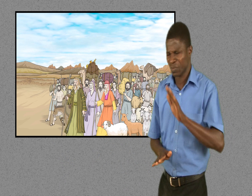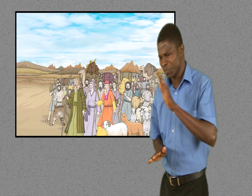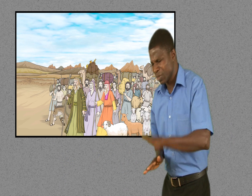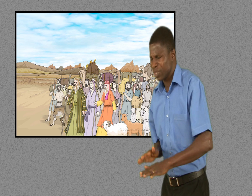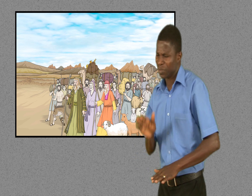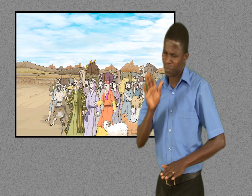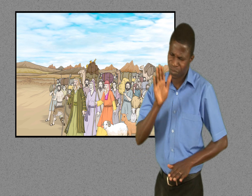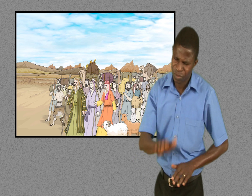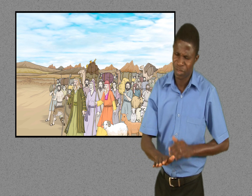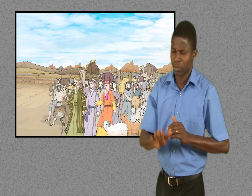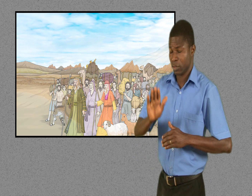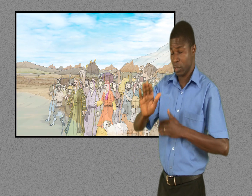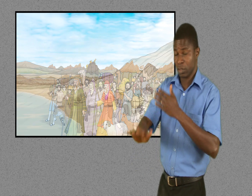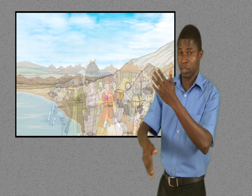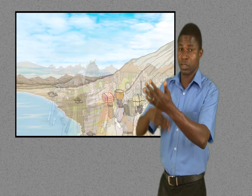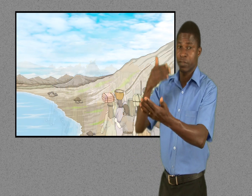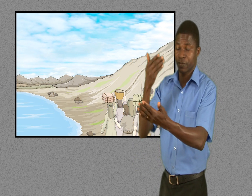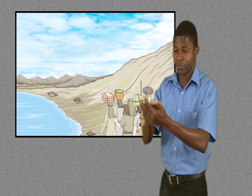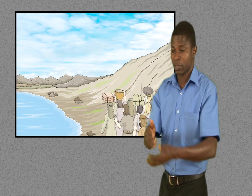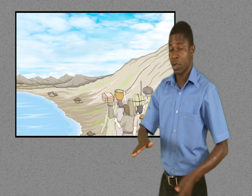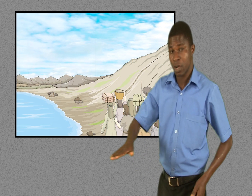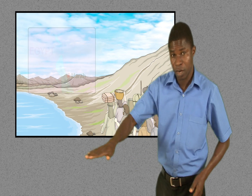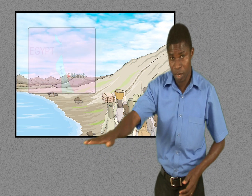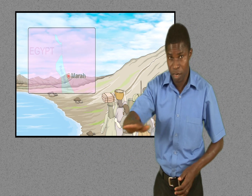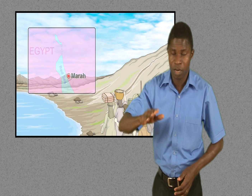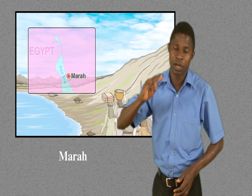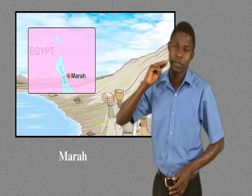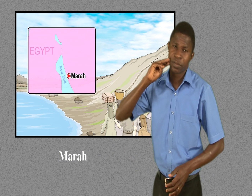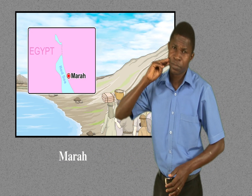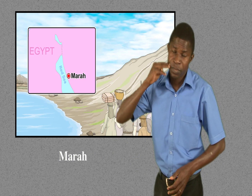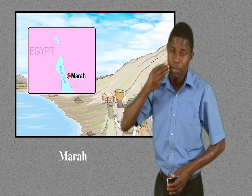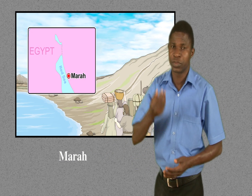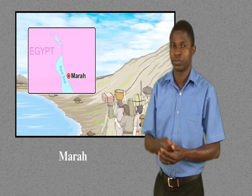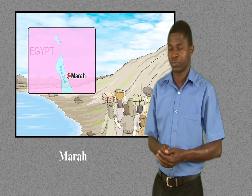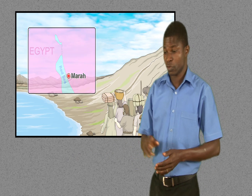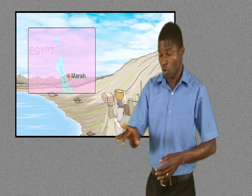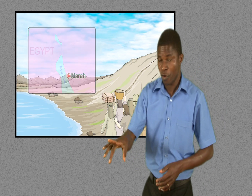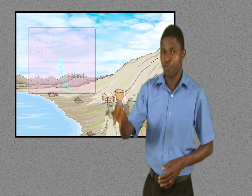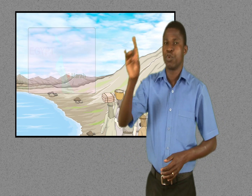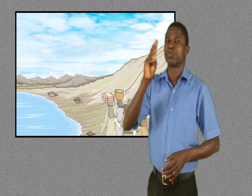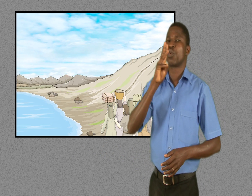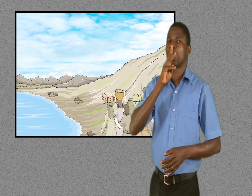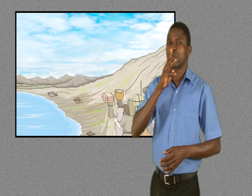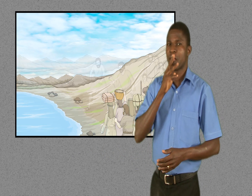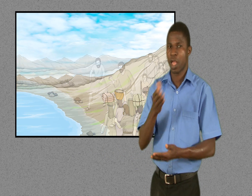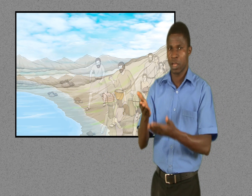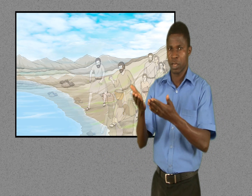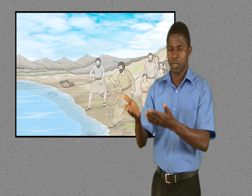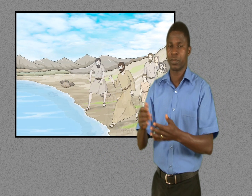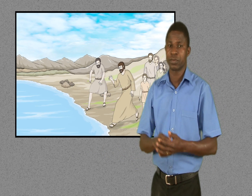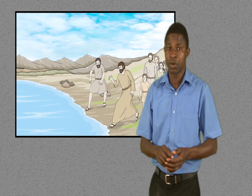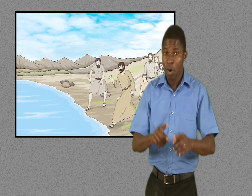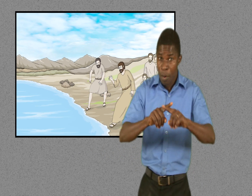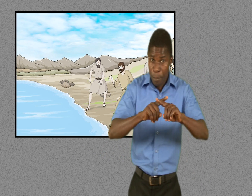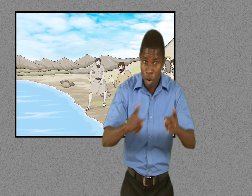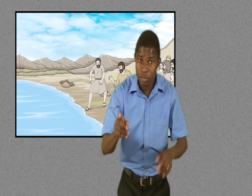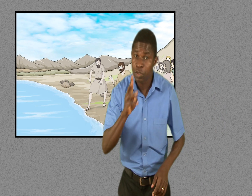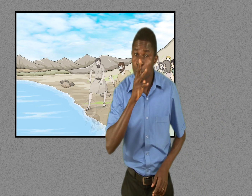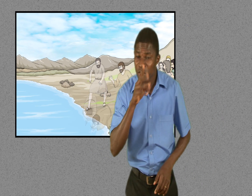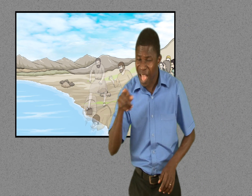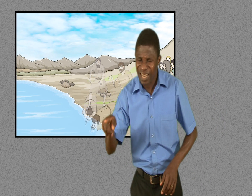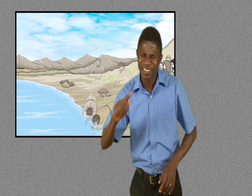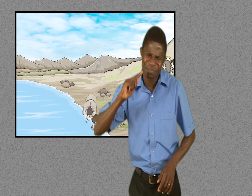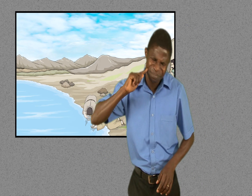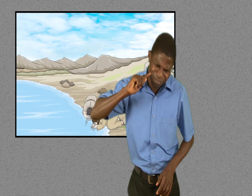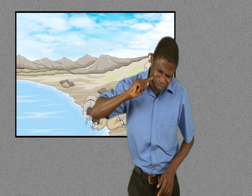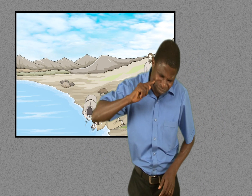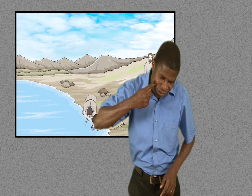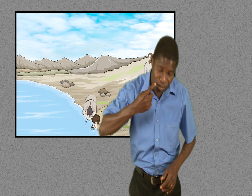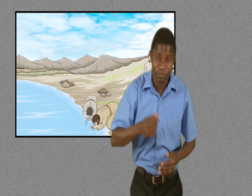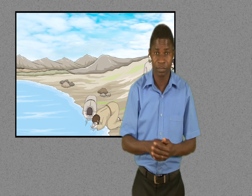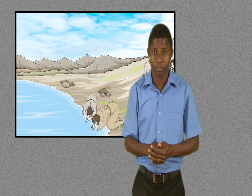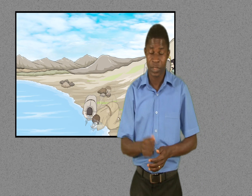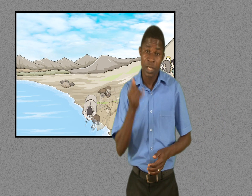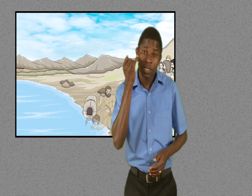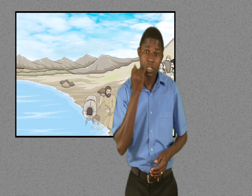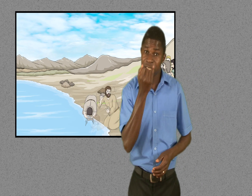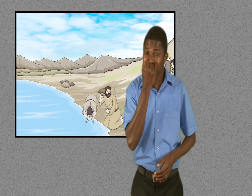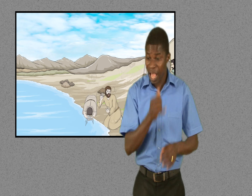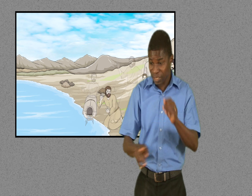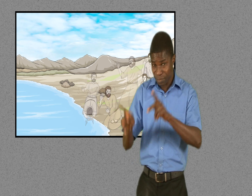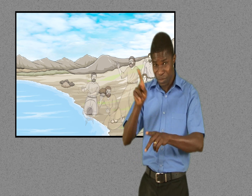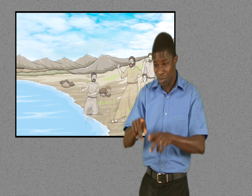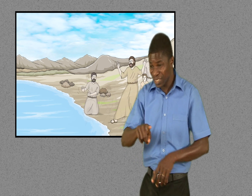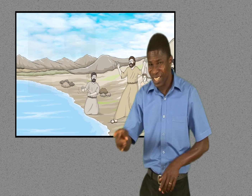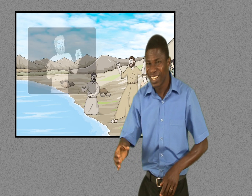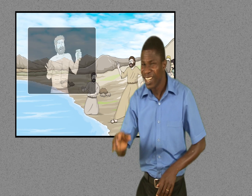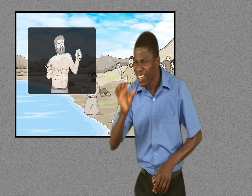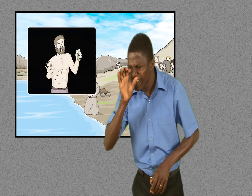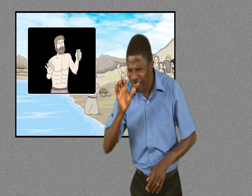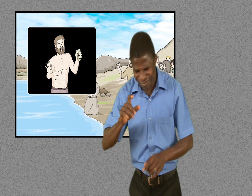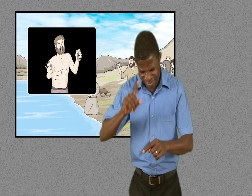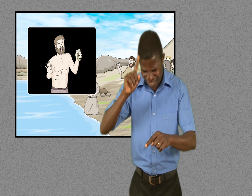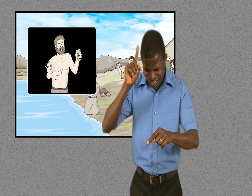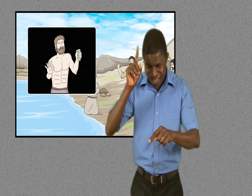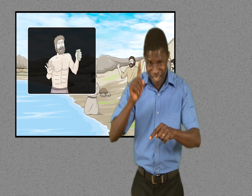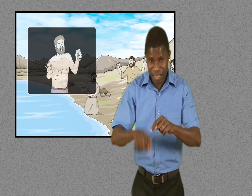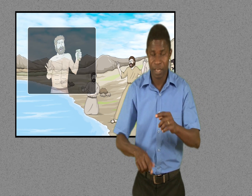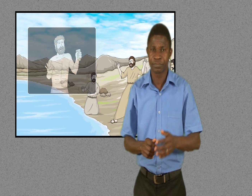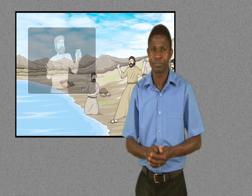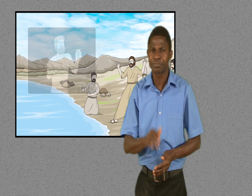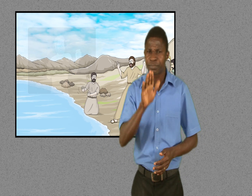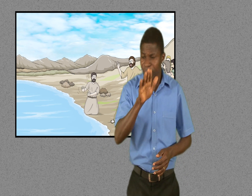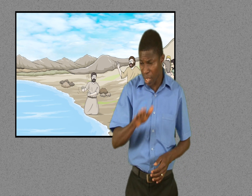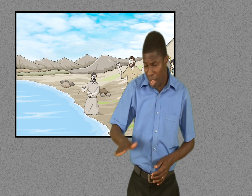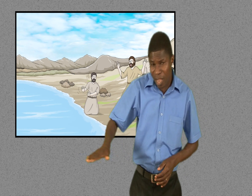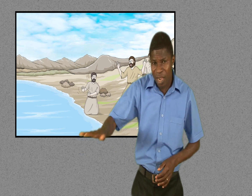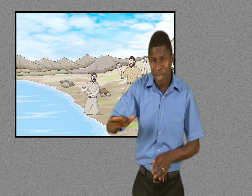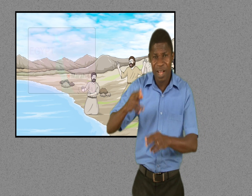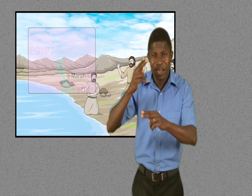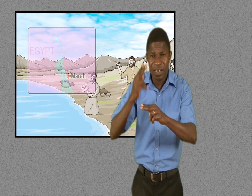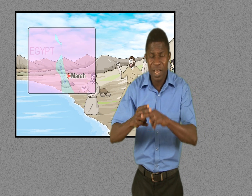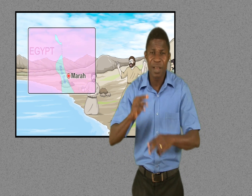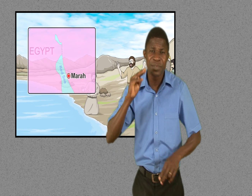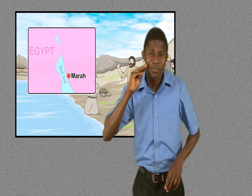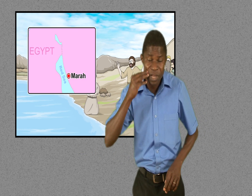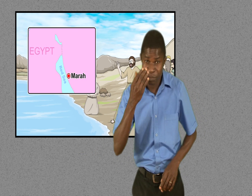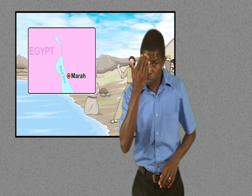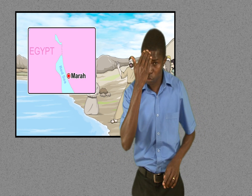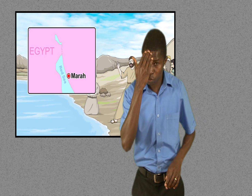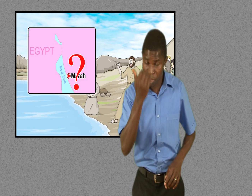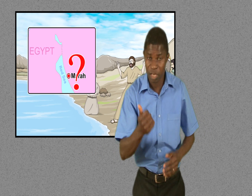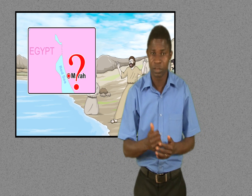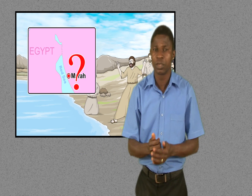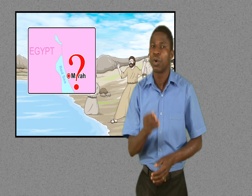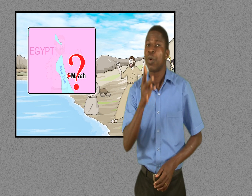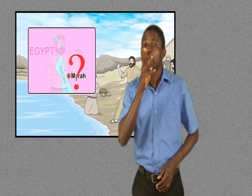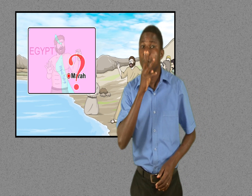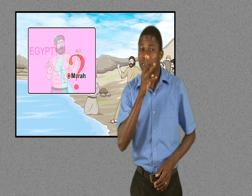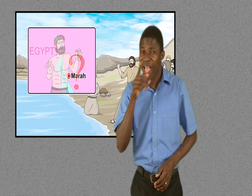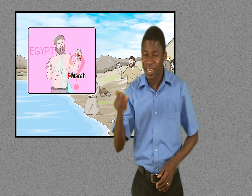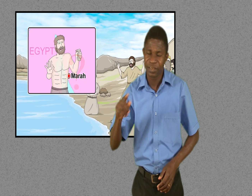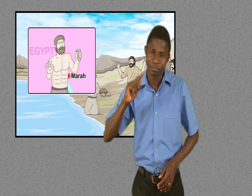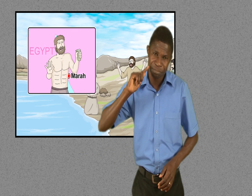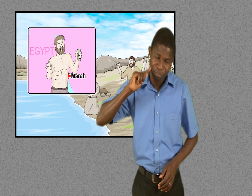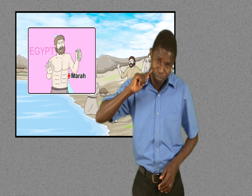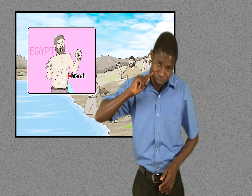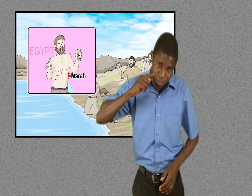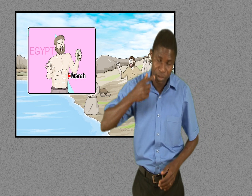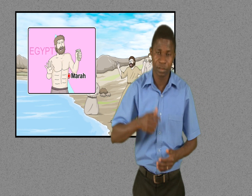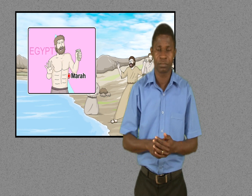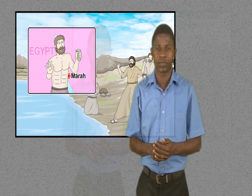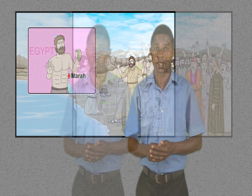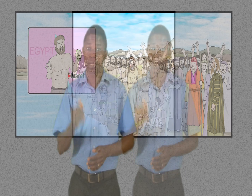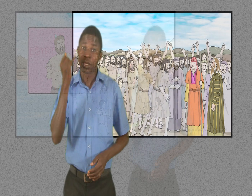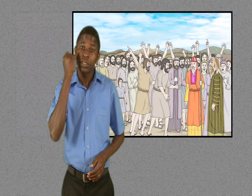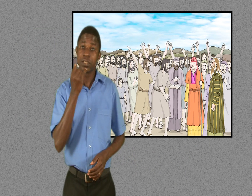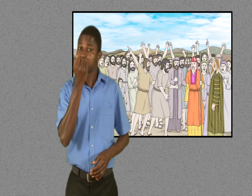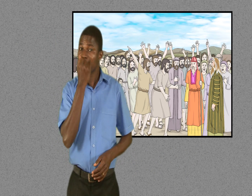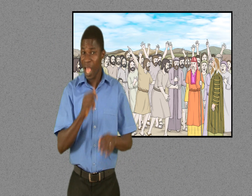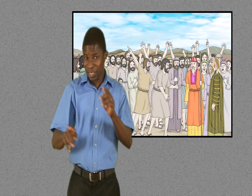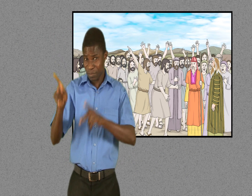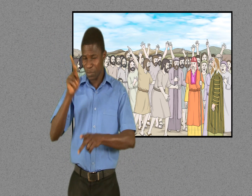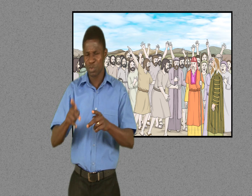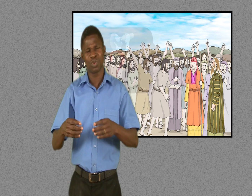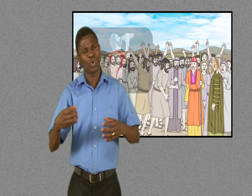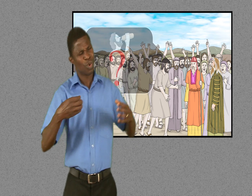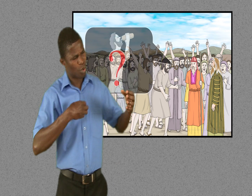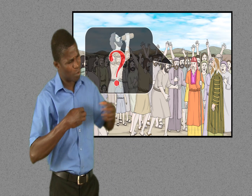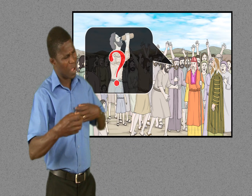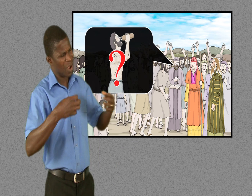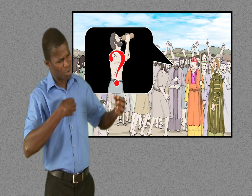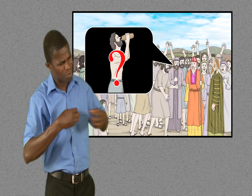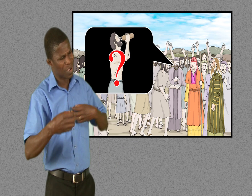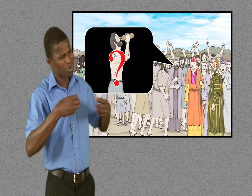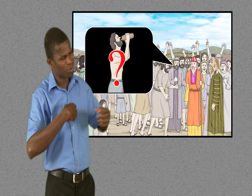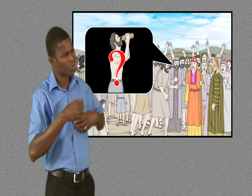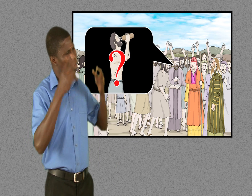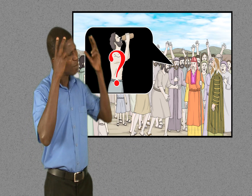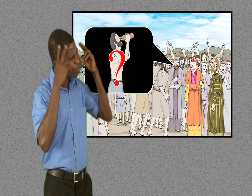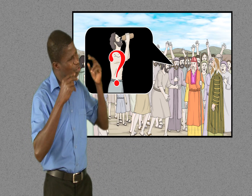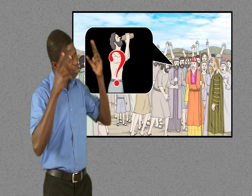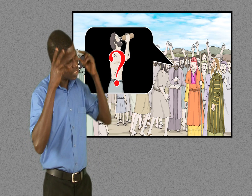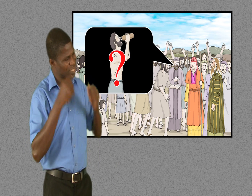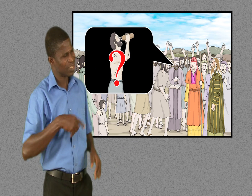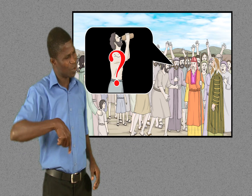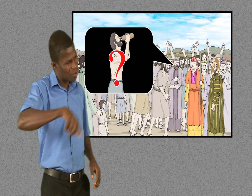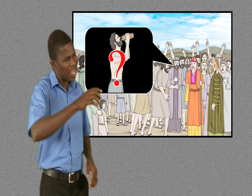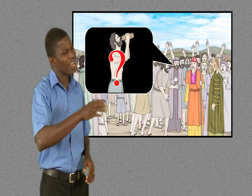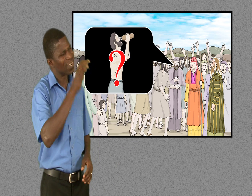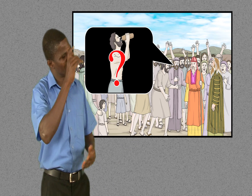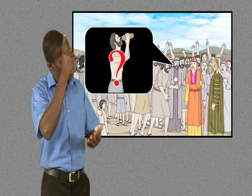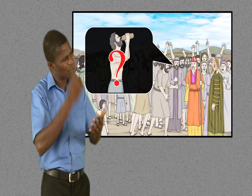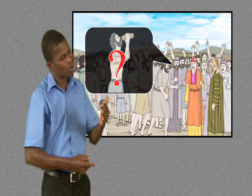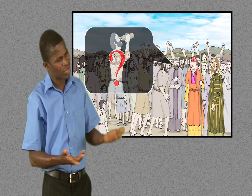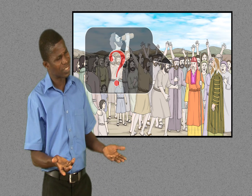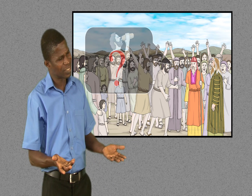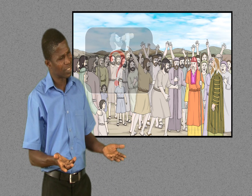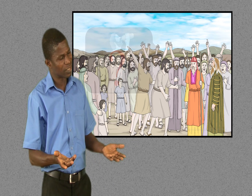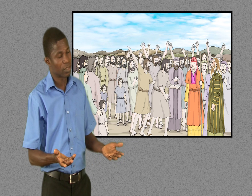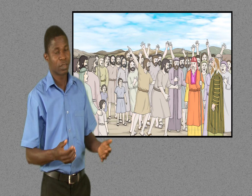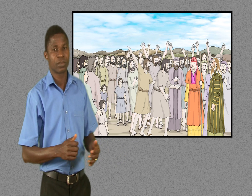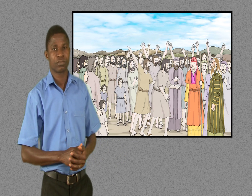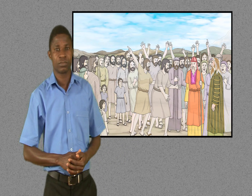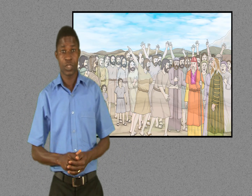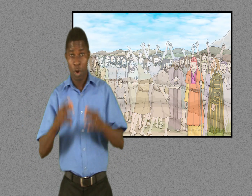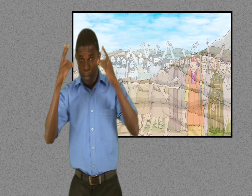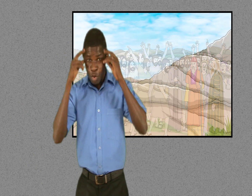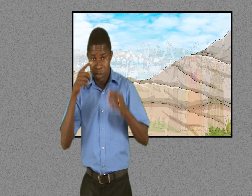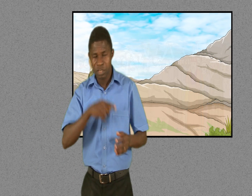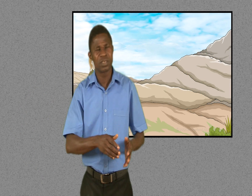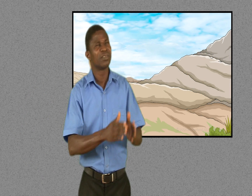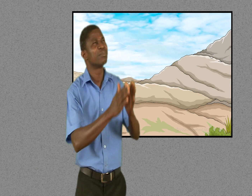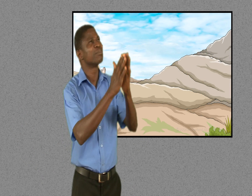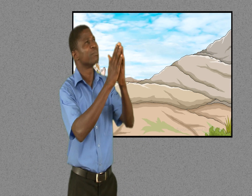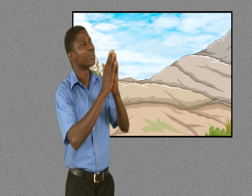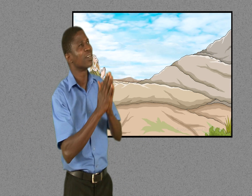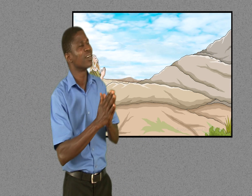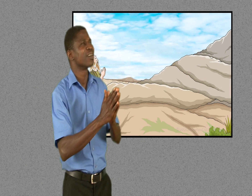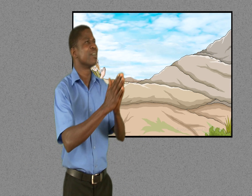And when they came to Marah, they could not drink the water there because it was bitter. (That is why it was named Marah.) So the people grumbled against Moses, saying, “What are we to drink?”